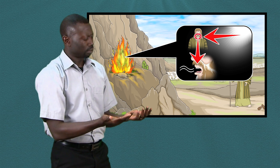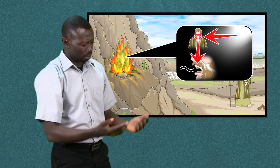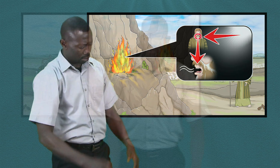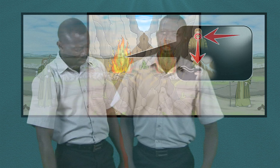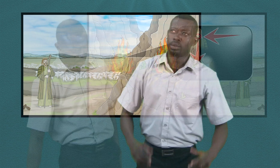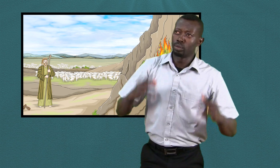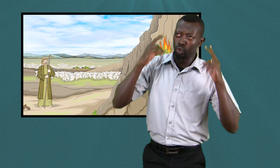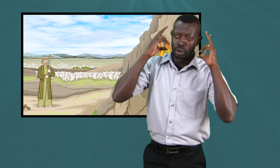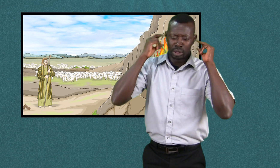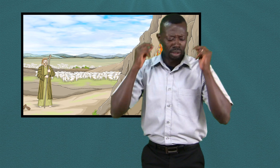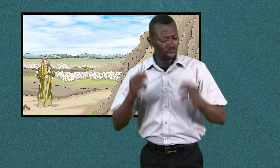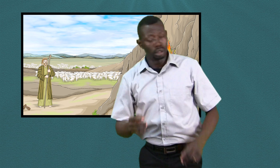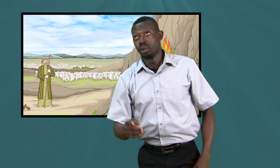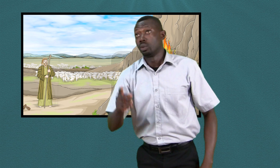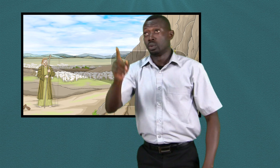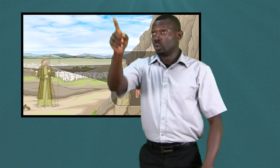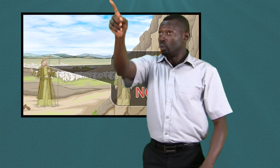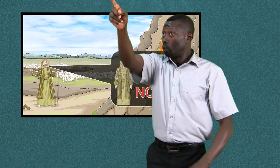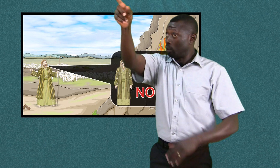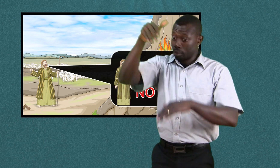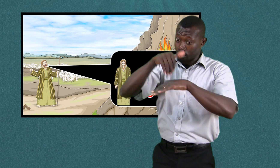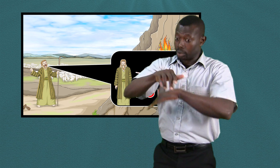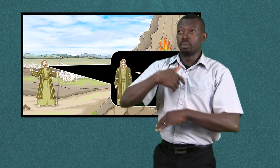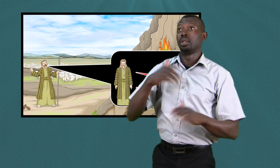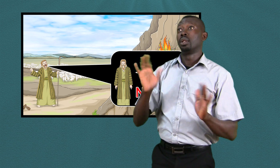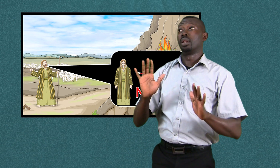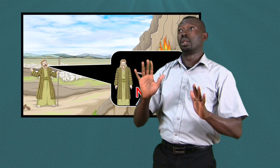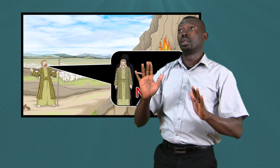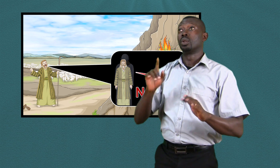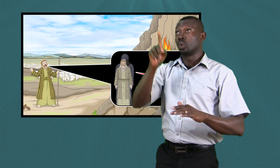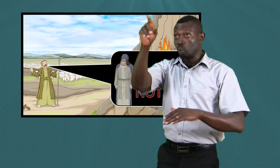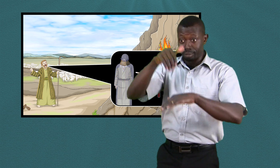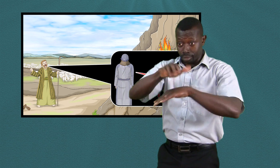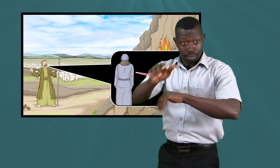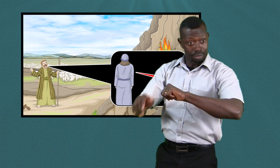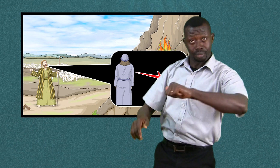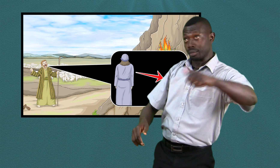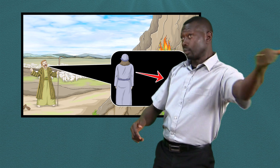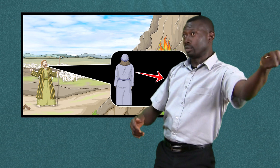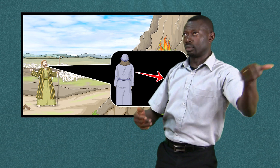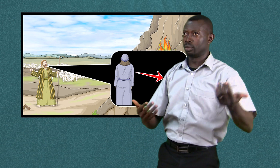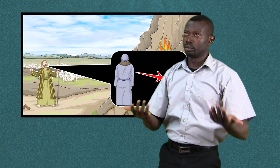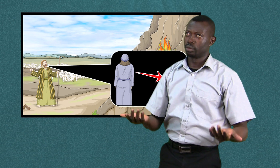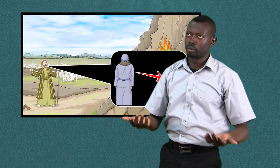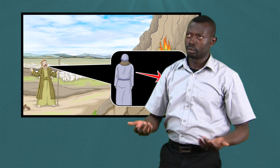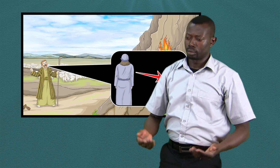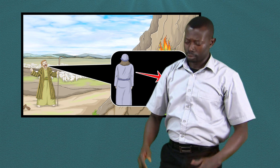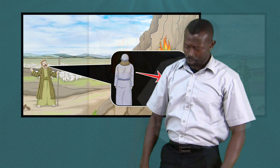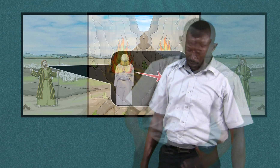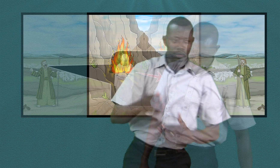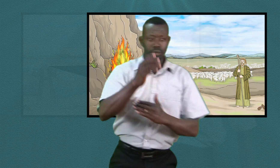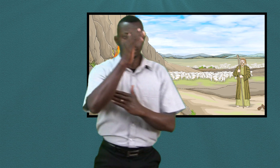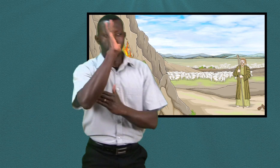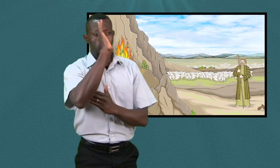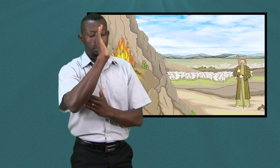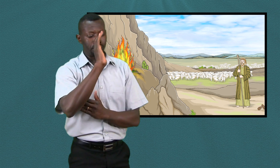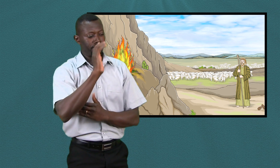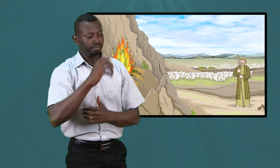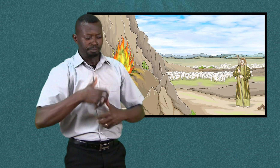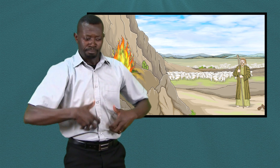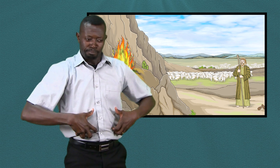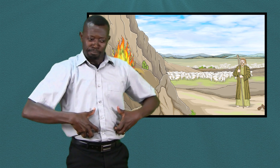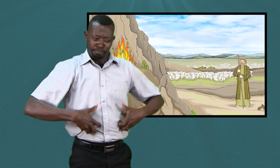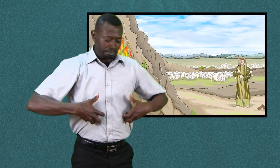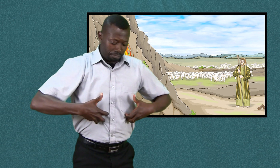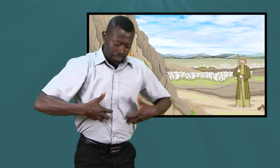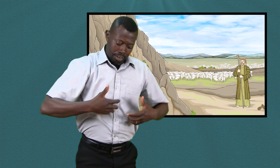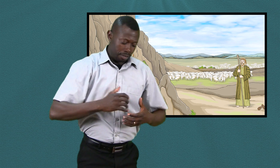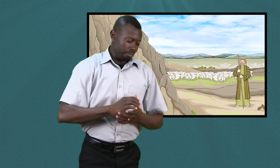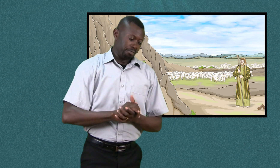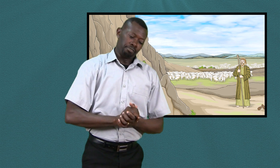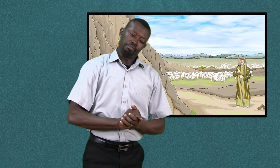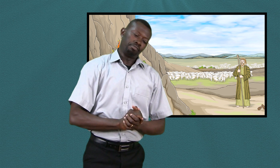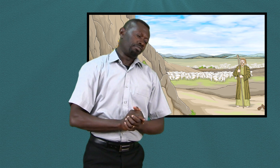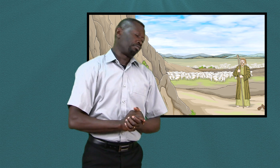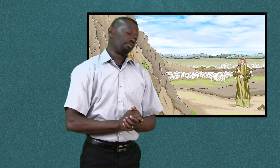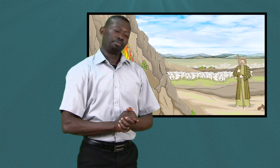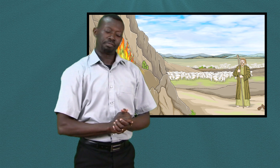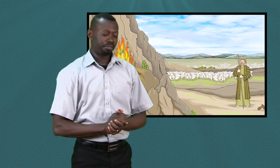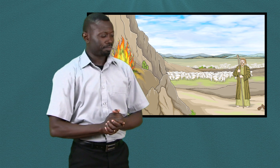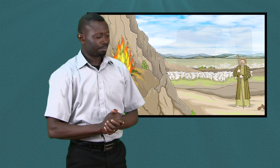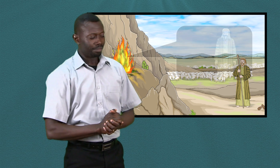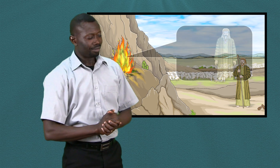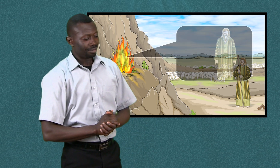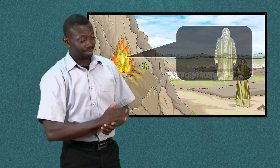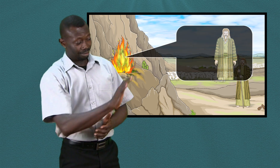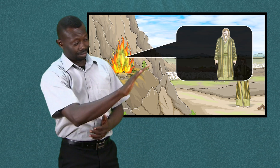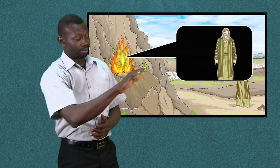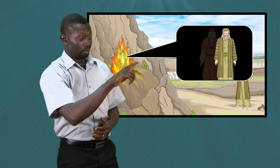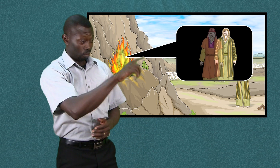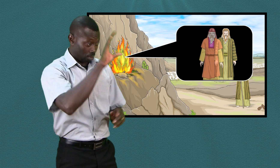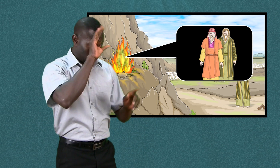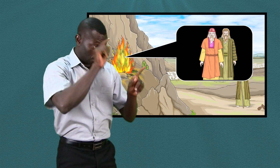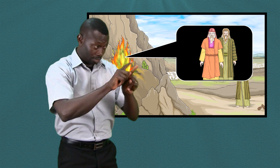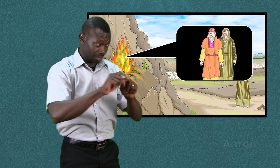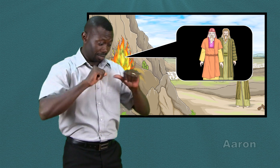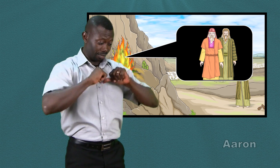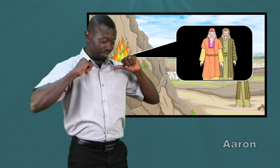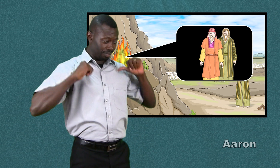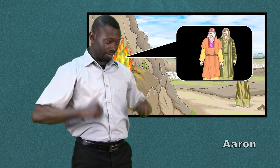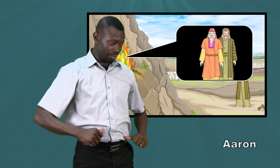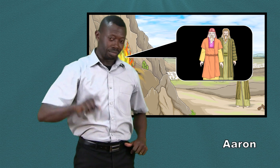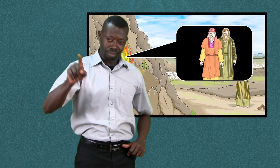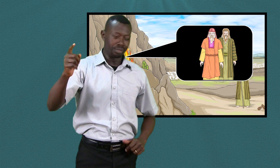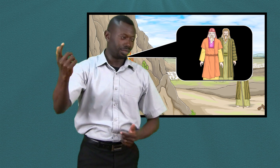But Moses replied, “Please, Lord, send someone else.”